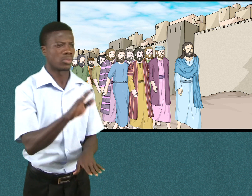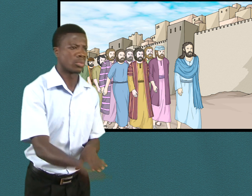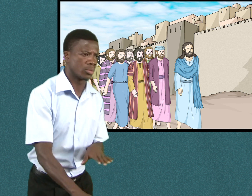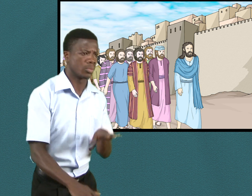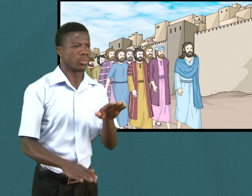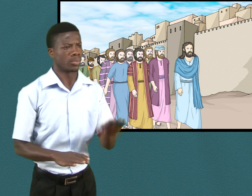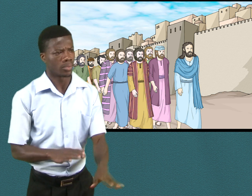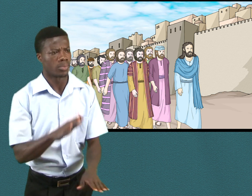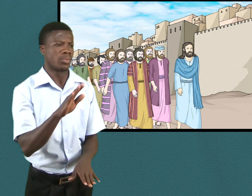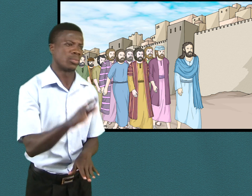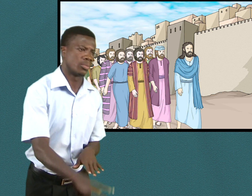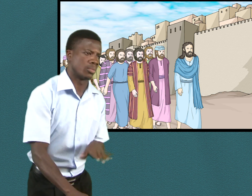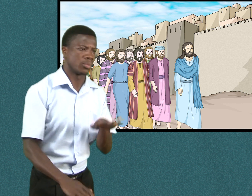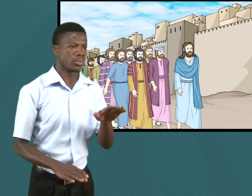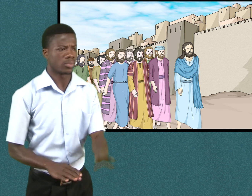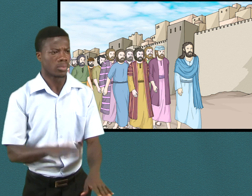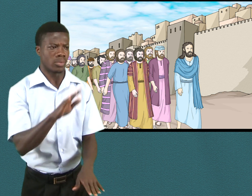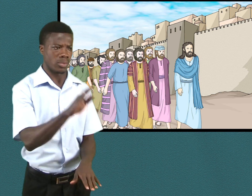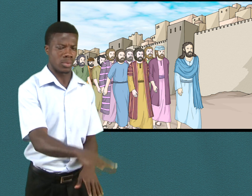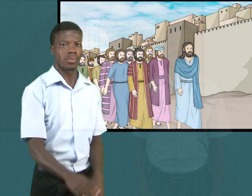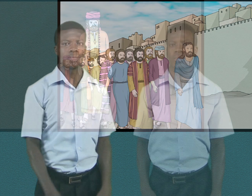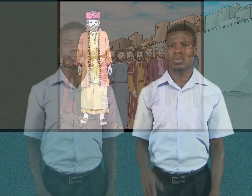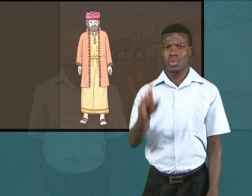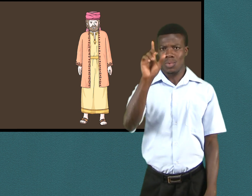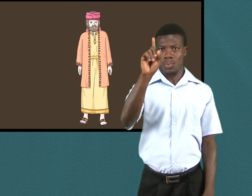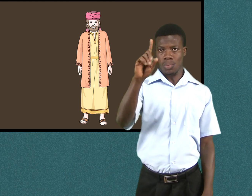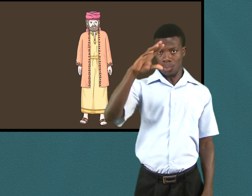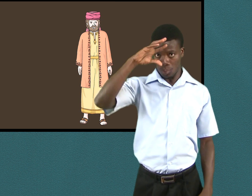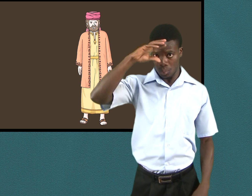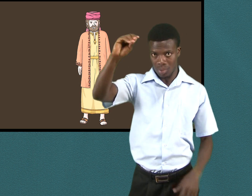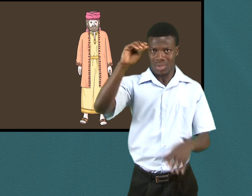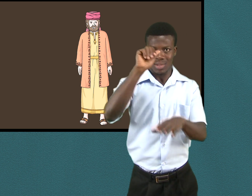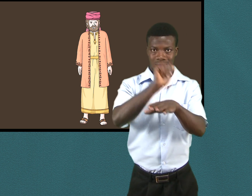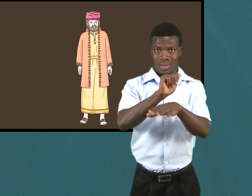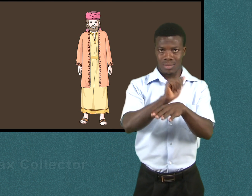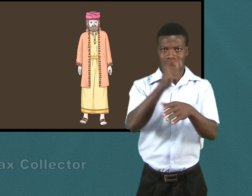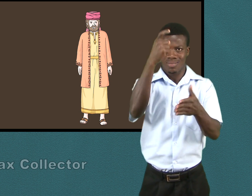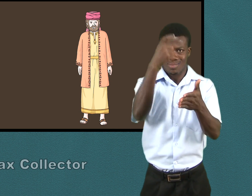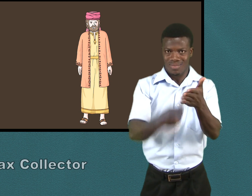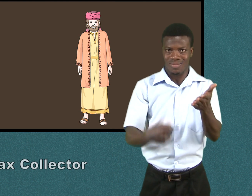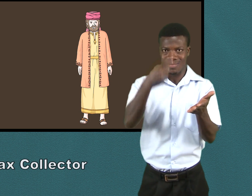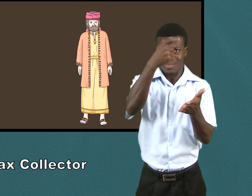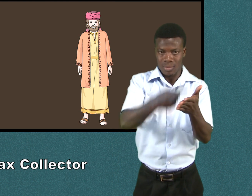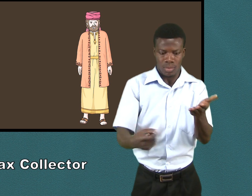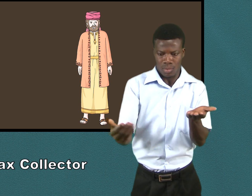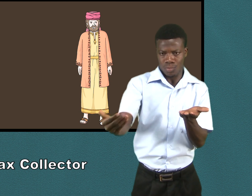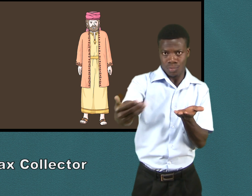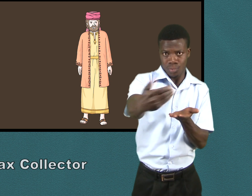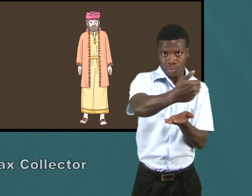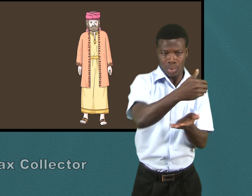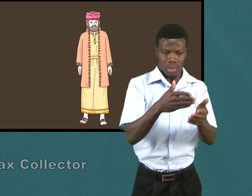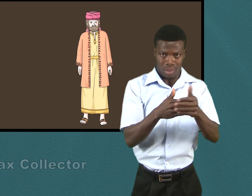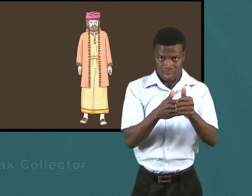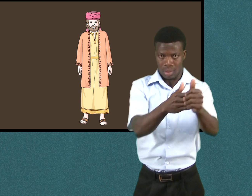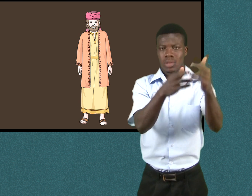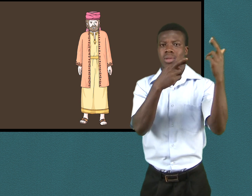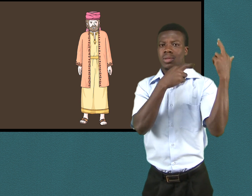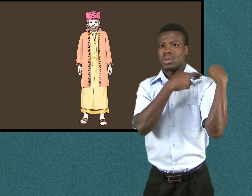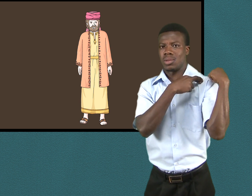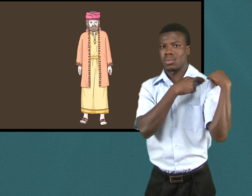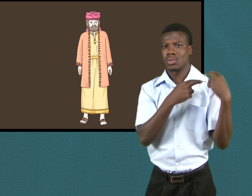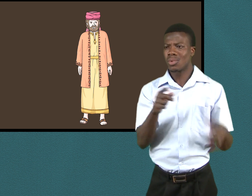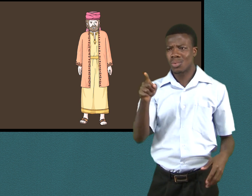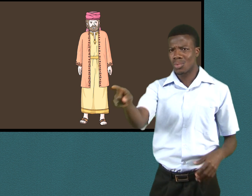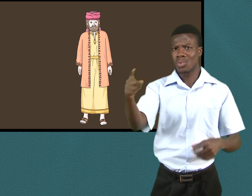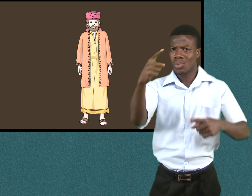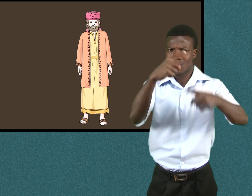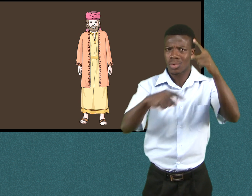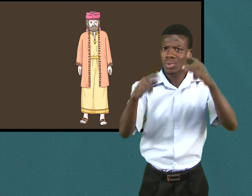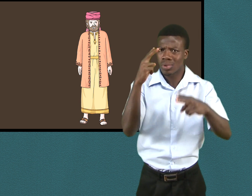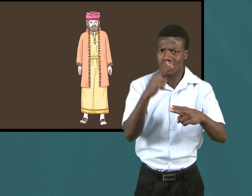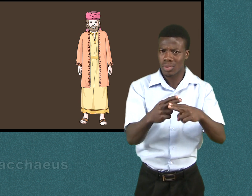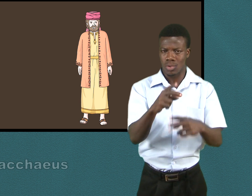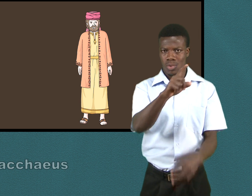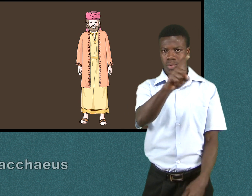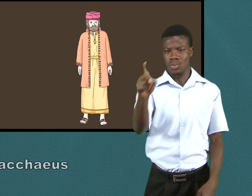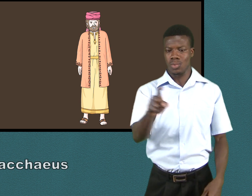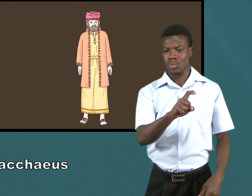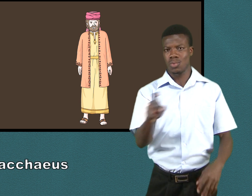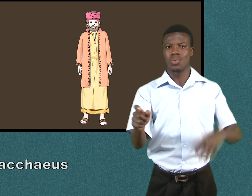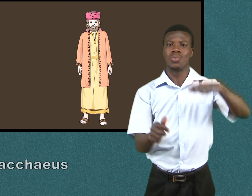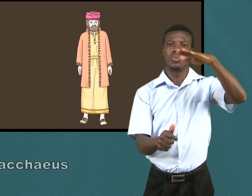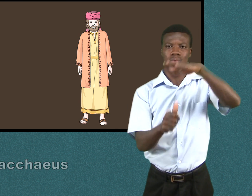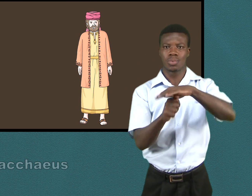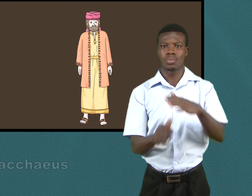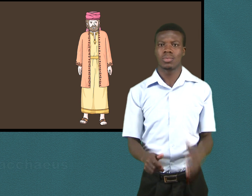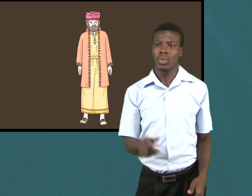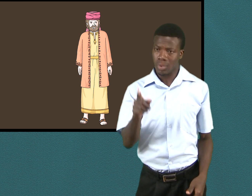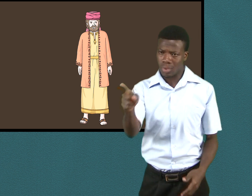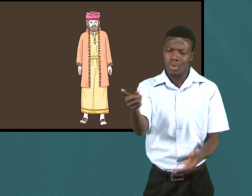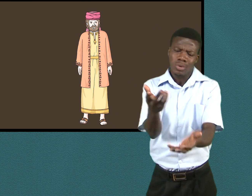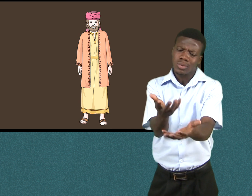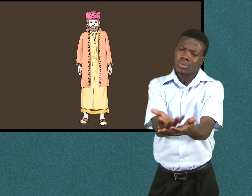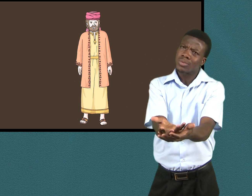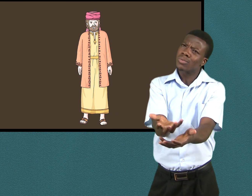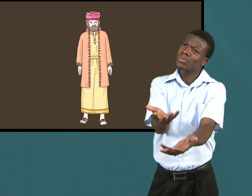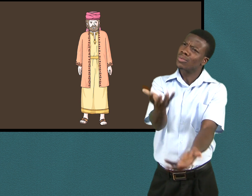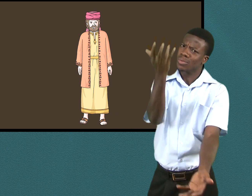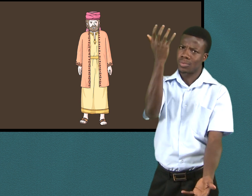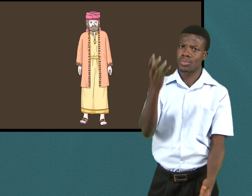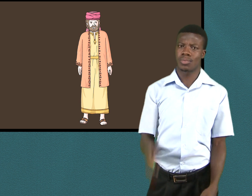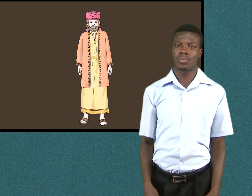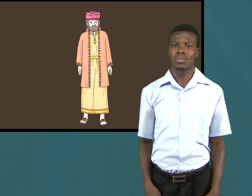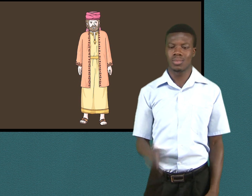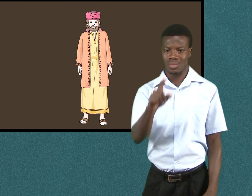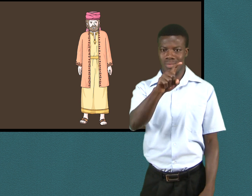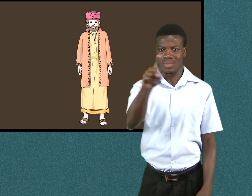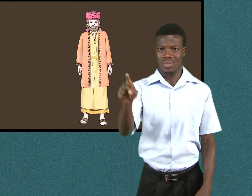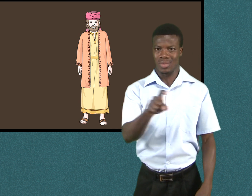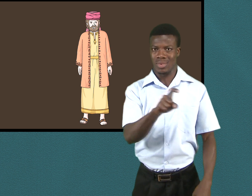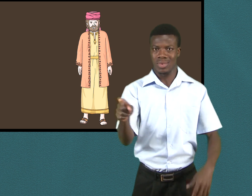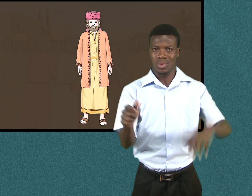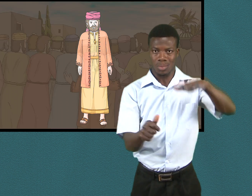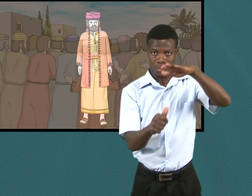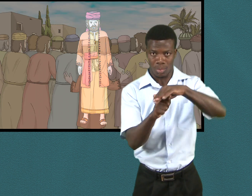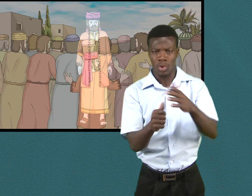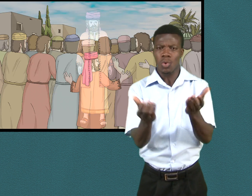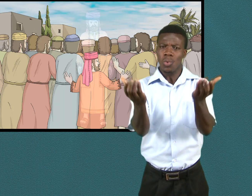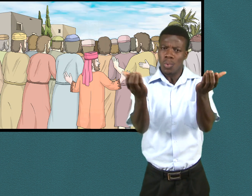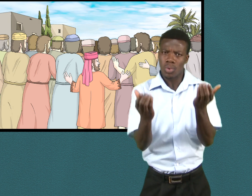And there was a man named Zacchaeus, a chief tax collector, who was very wealthy.